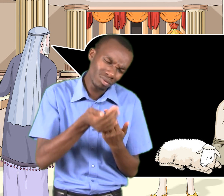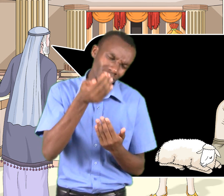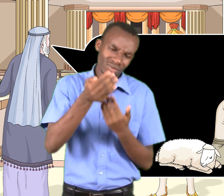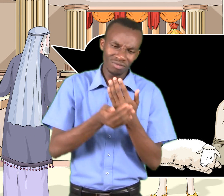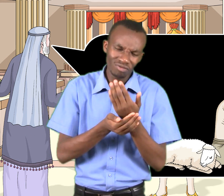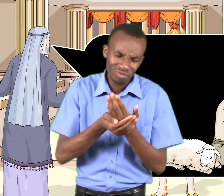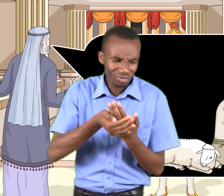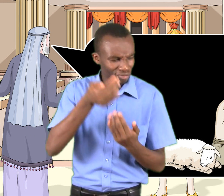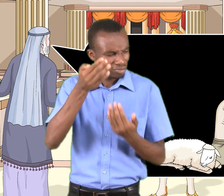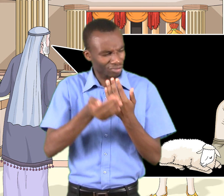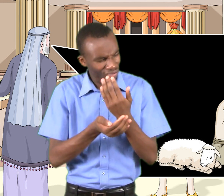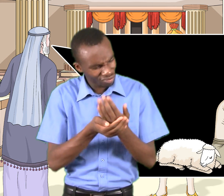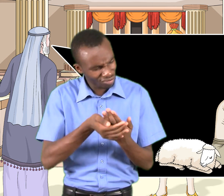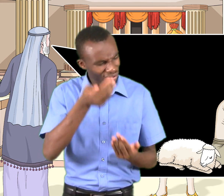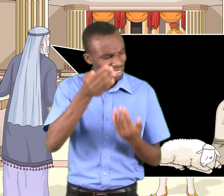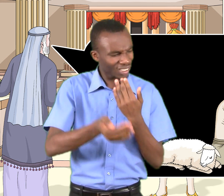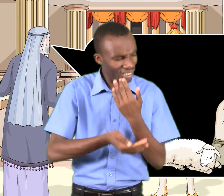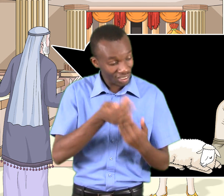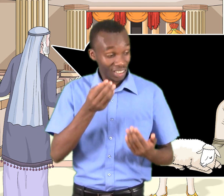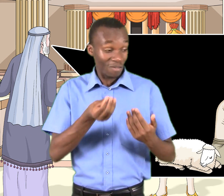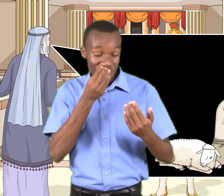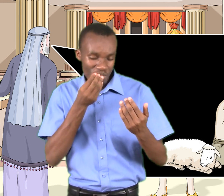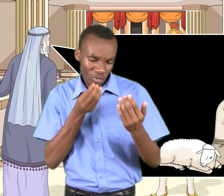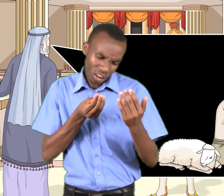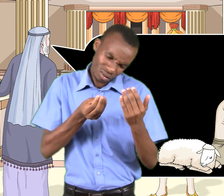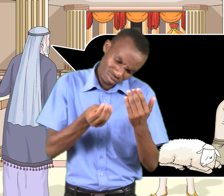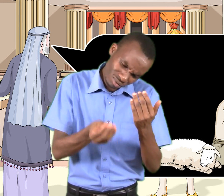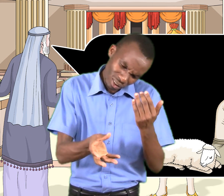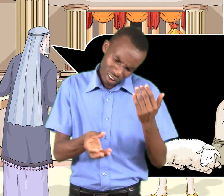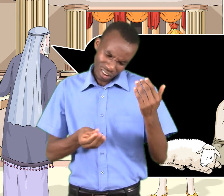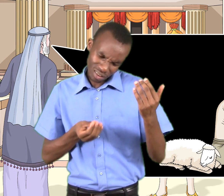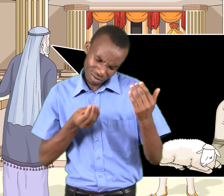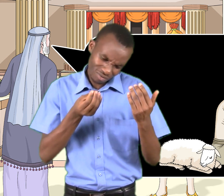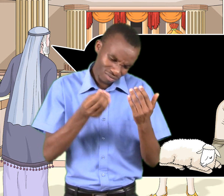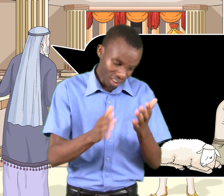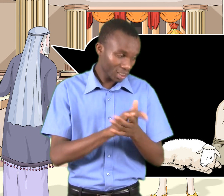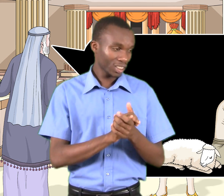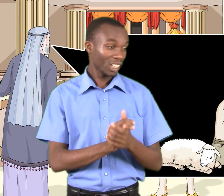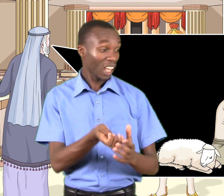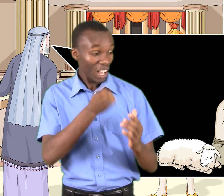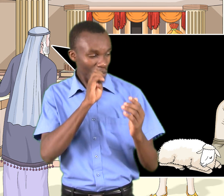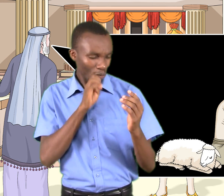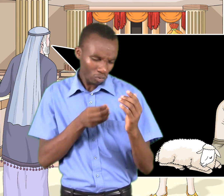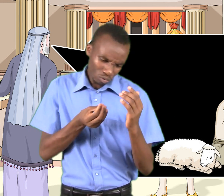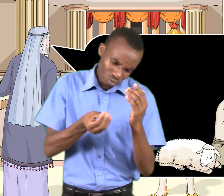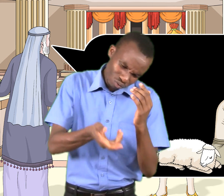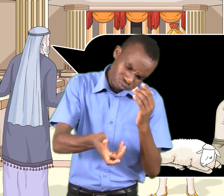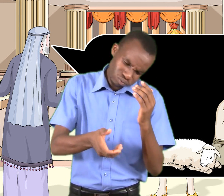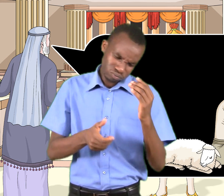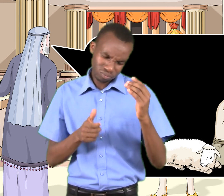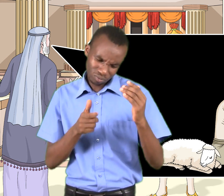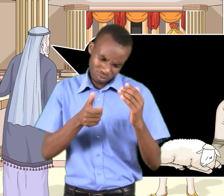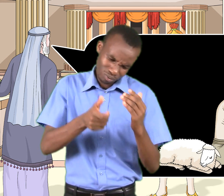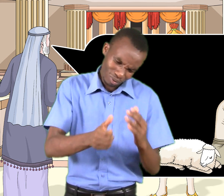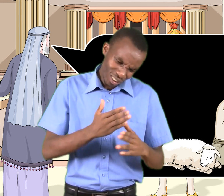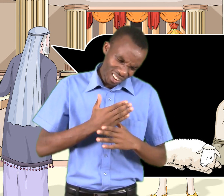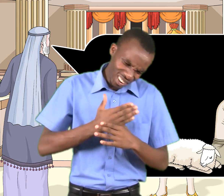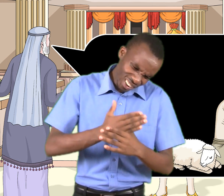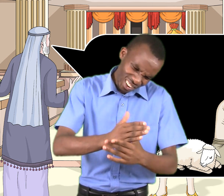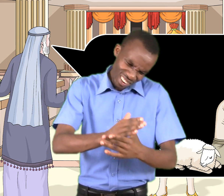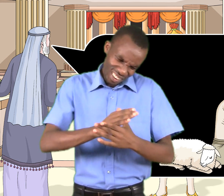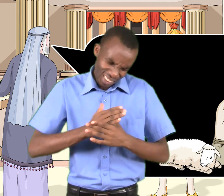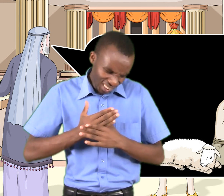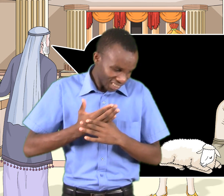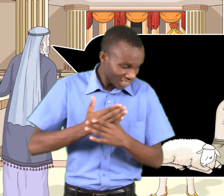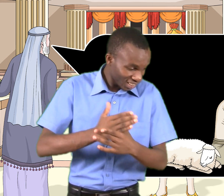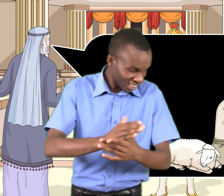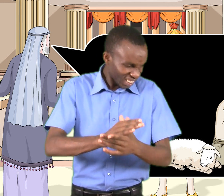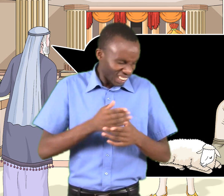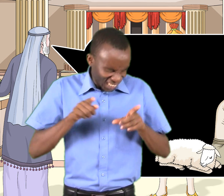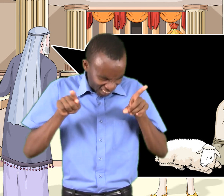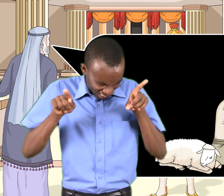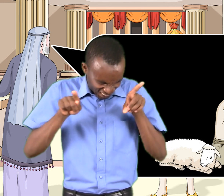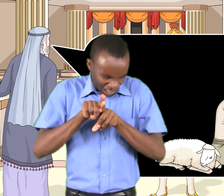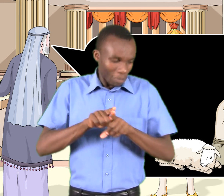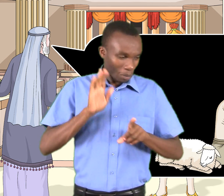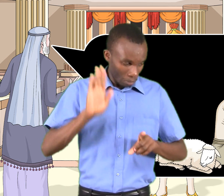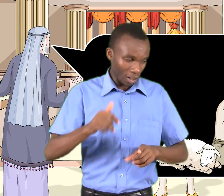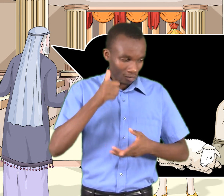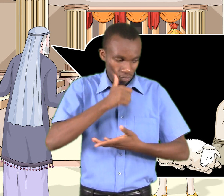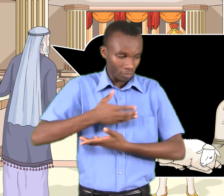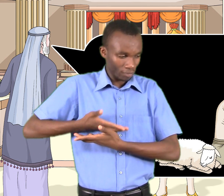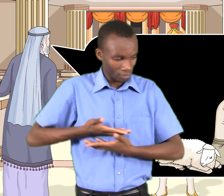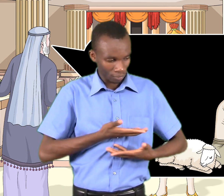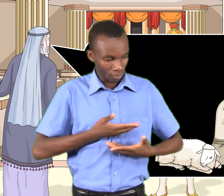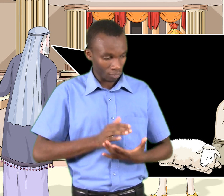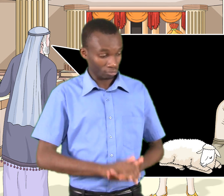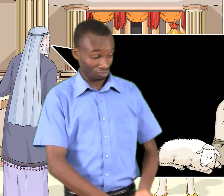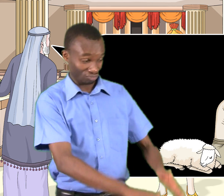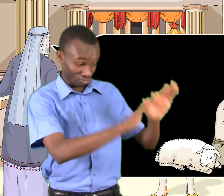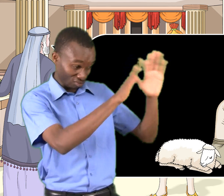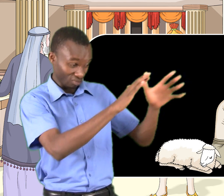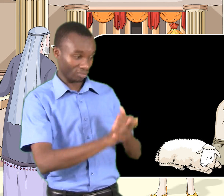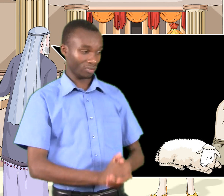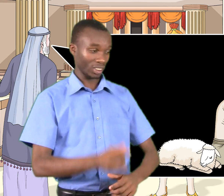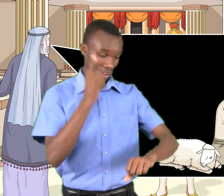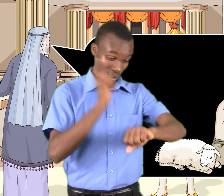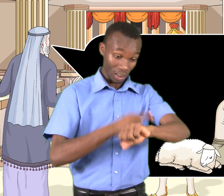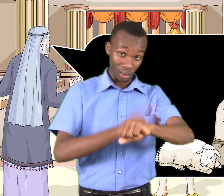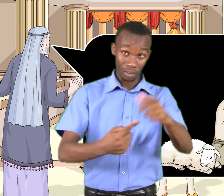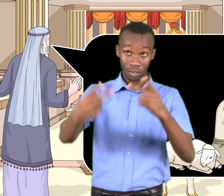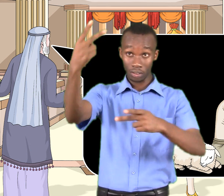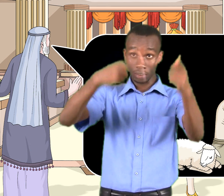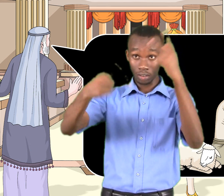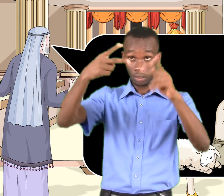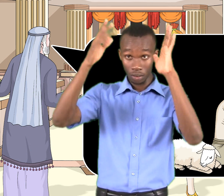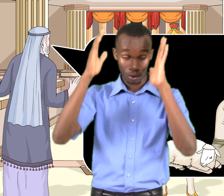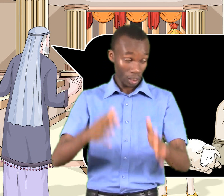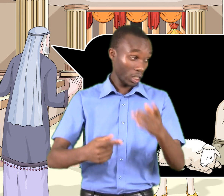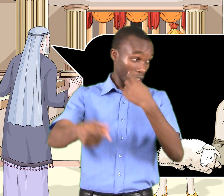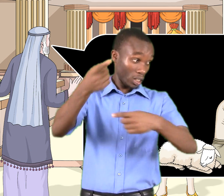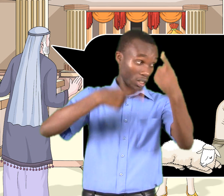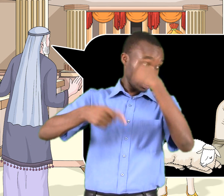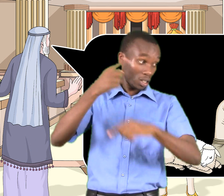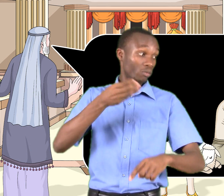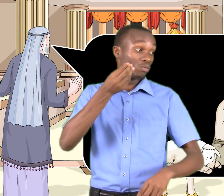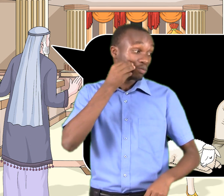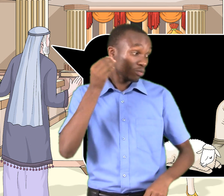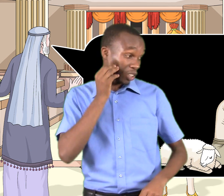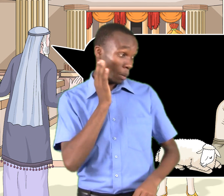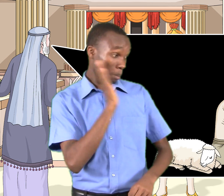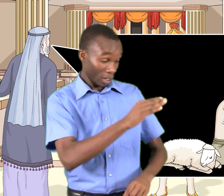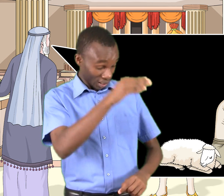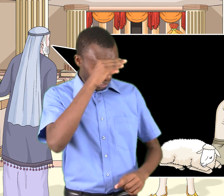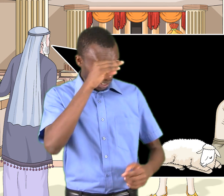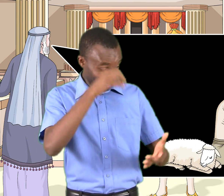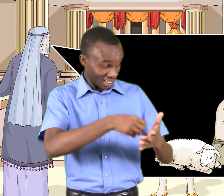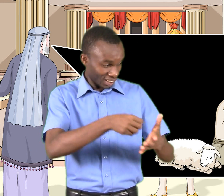it slept in his arms and was like a daughter to him.